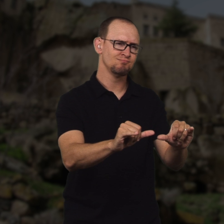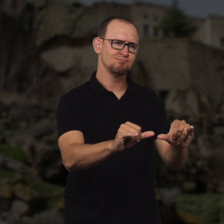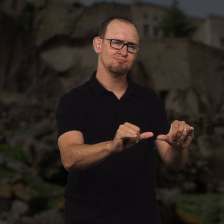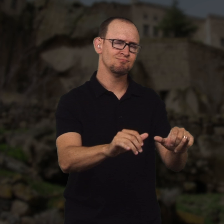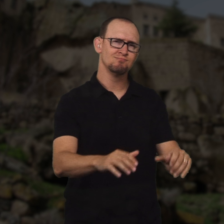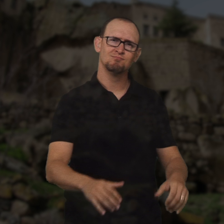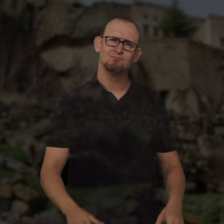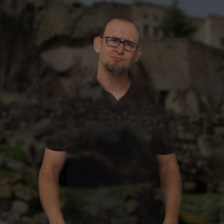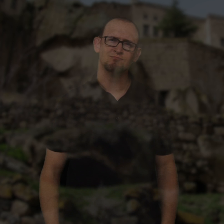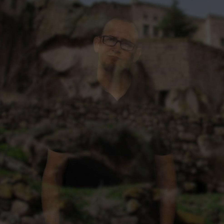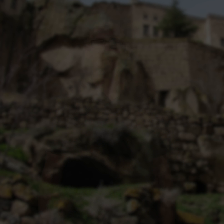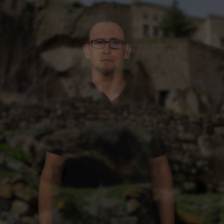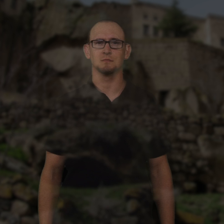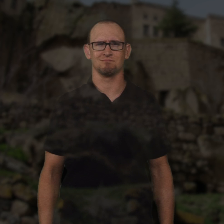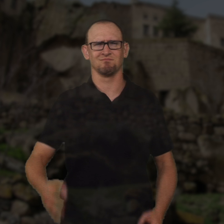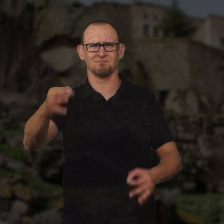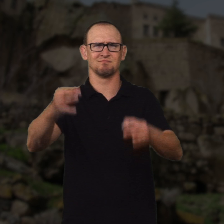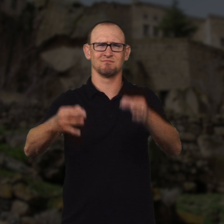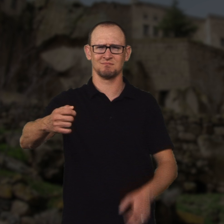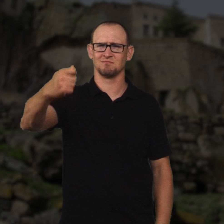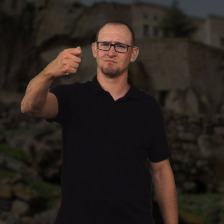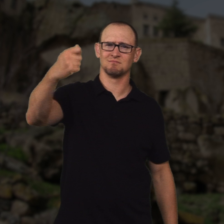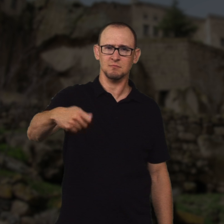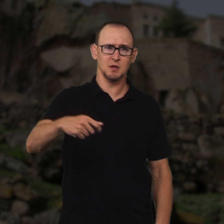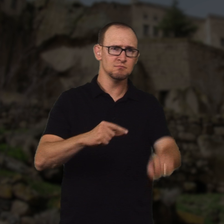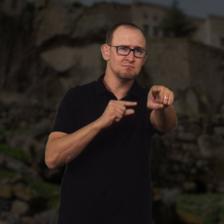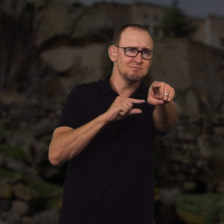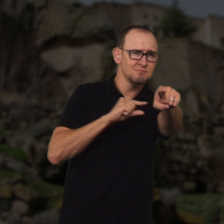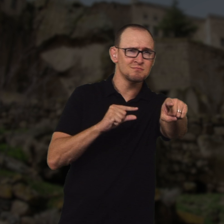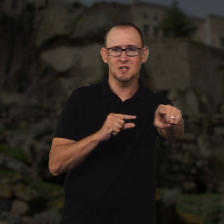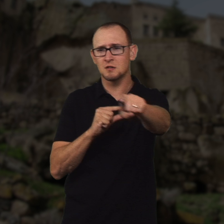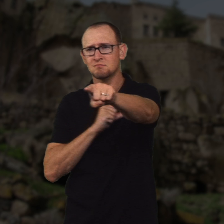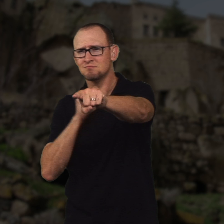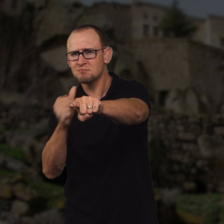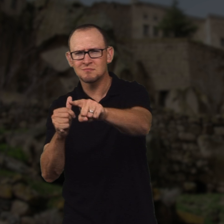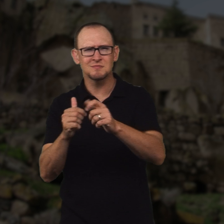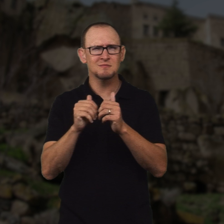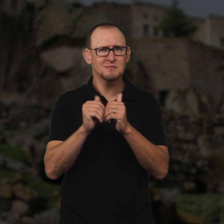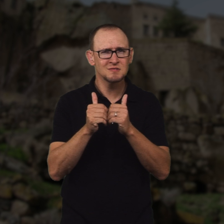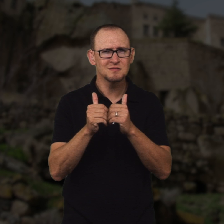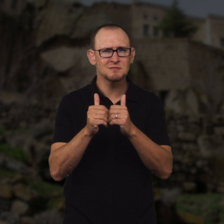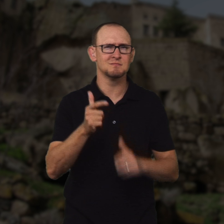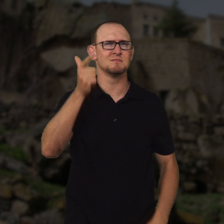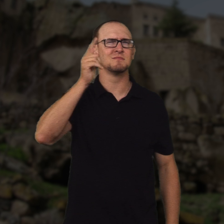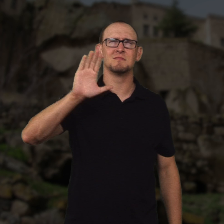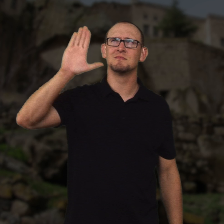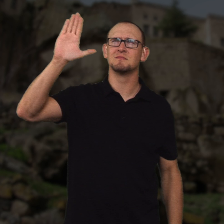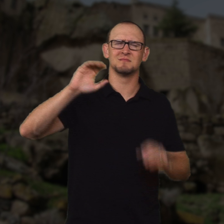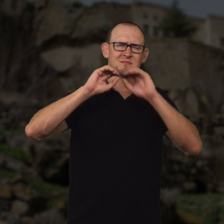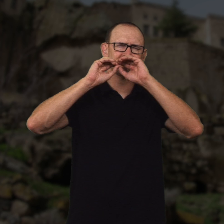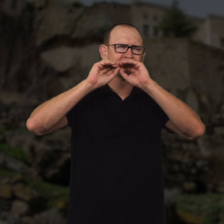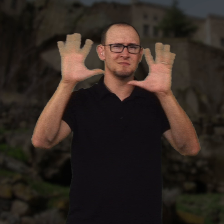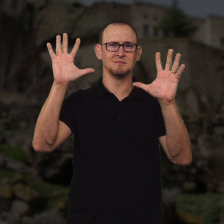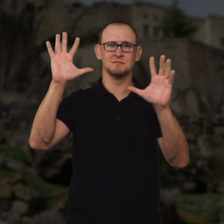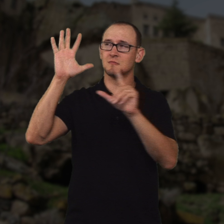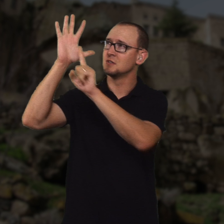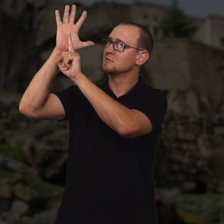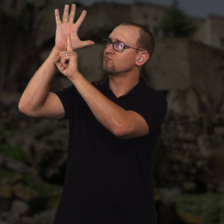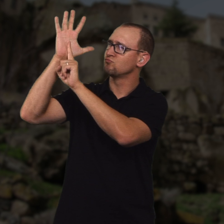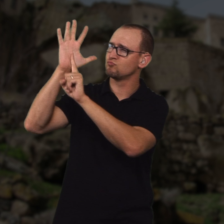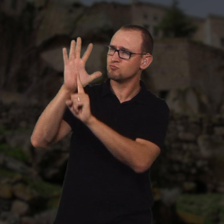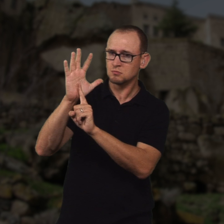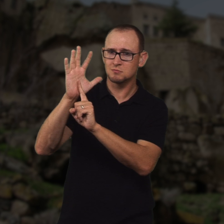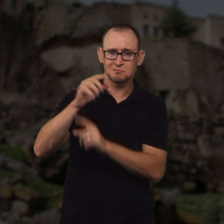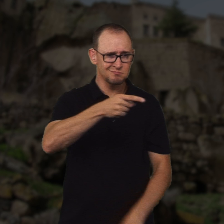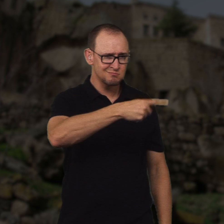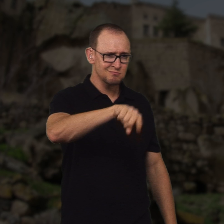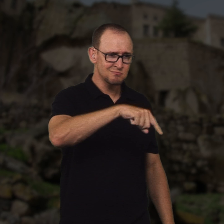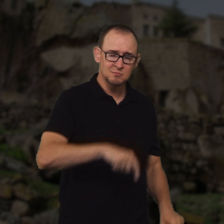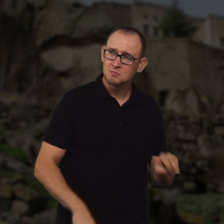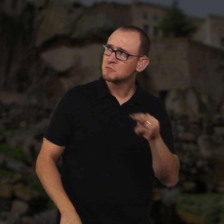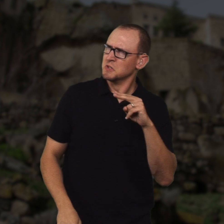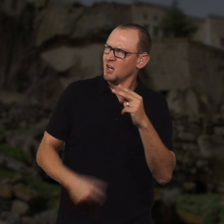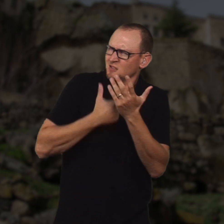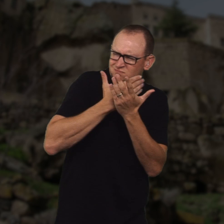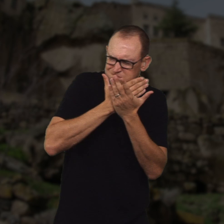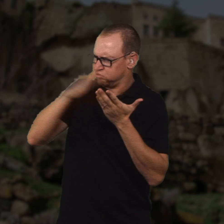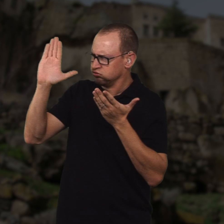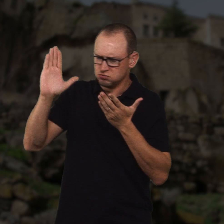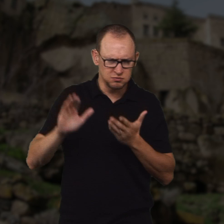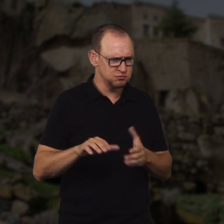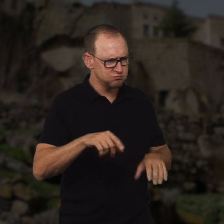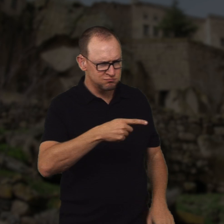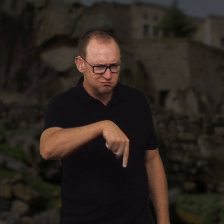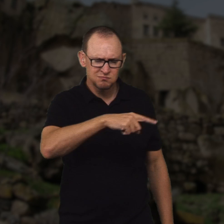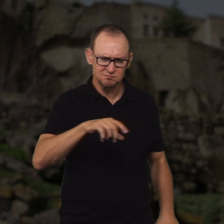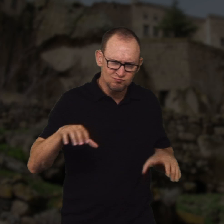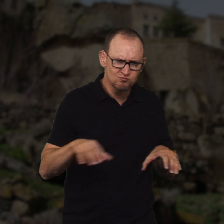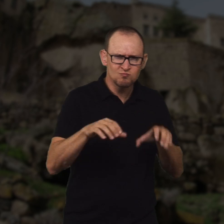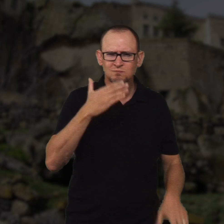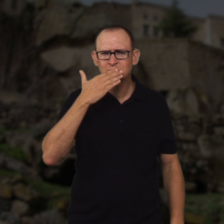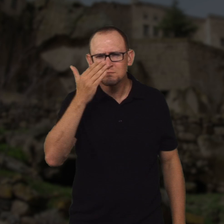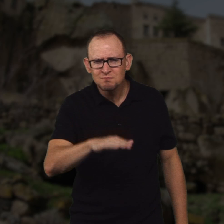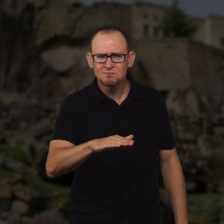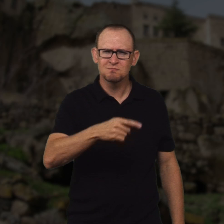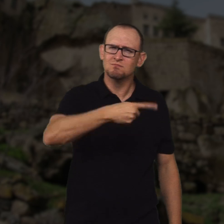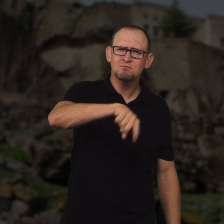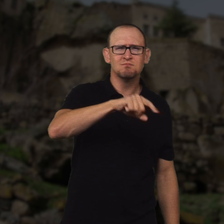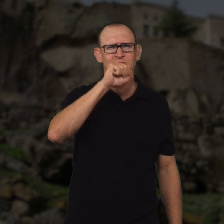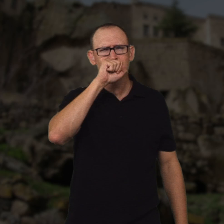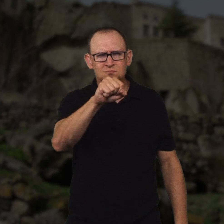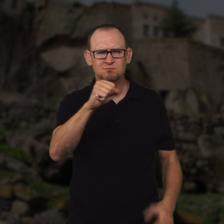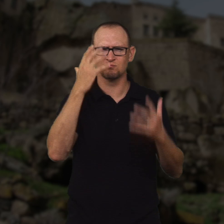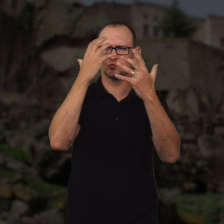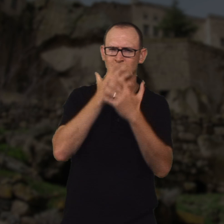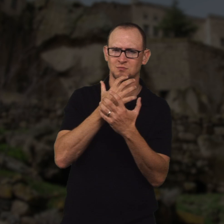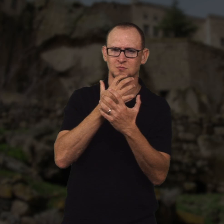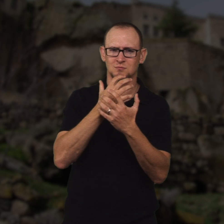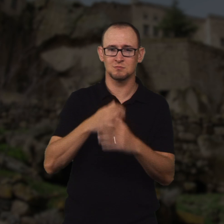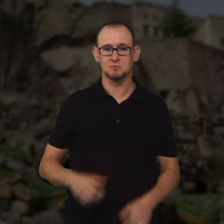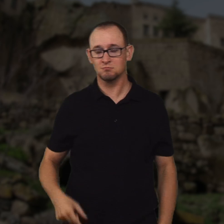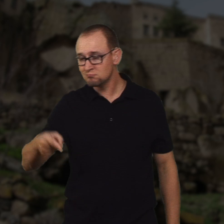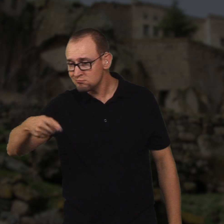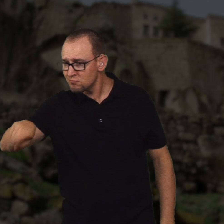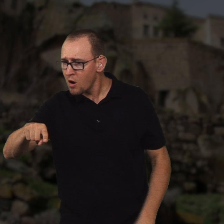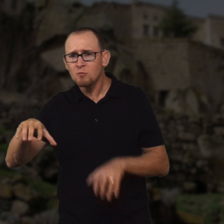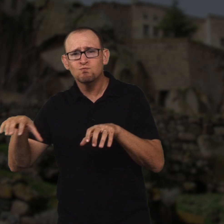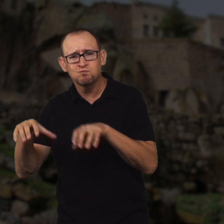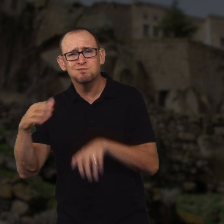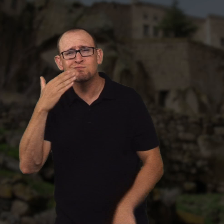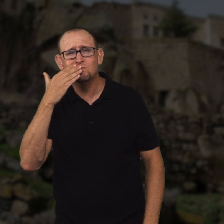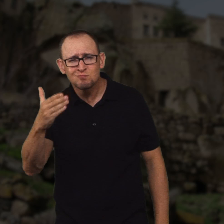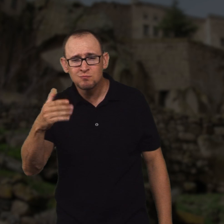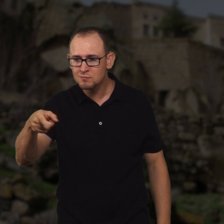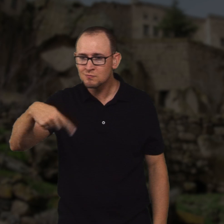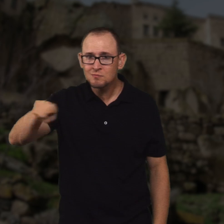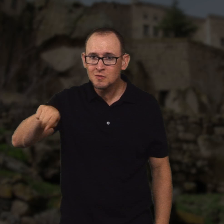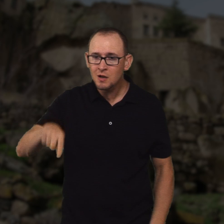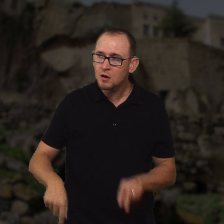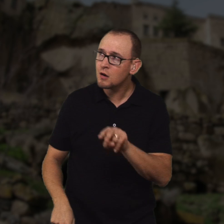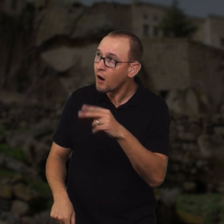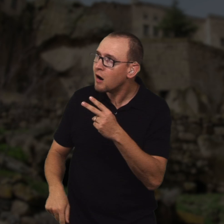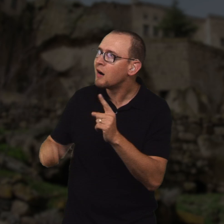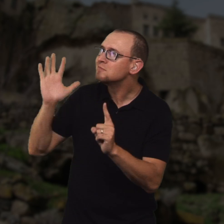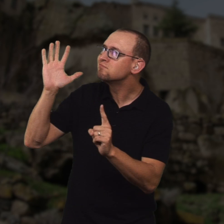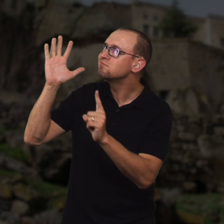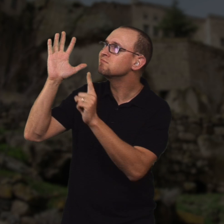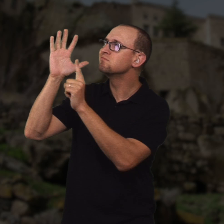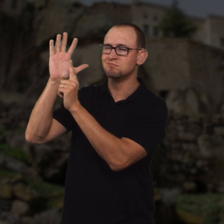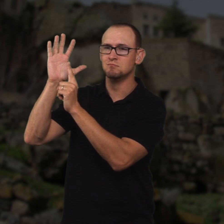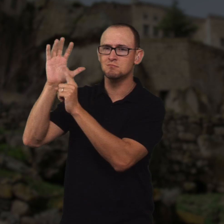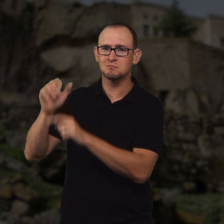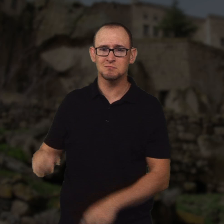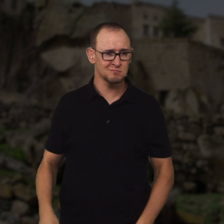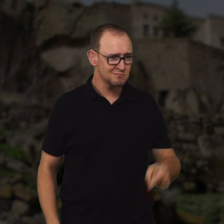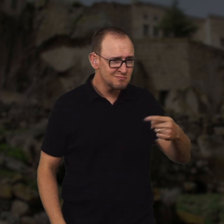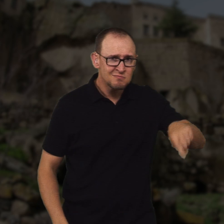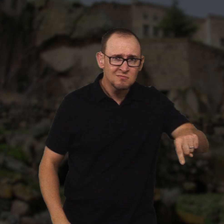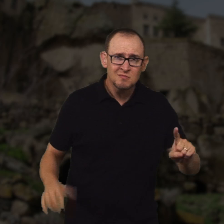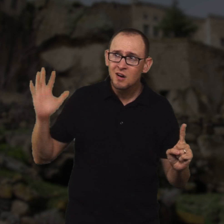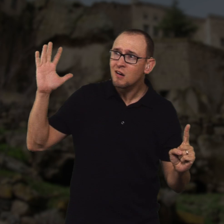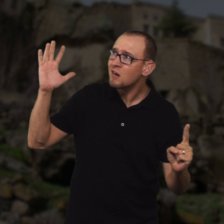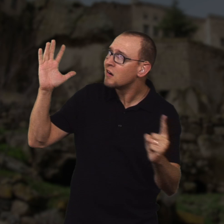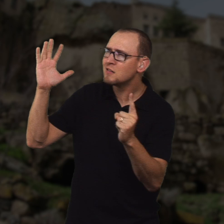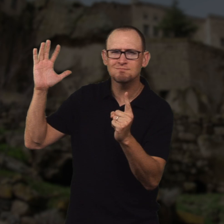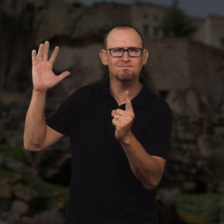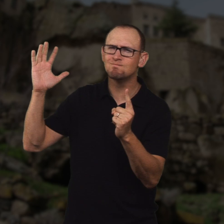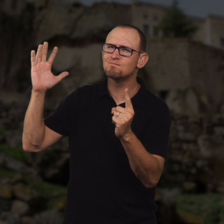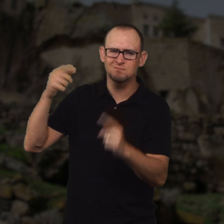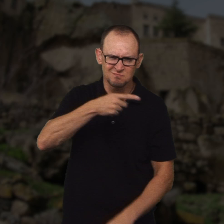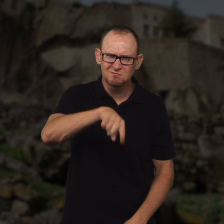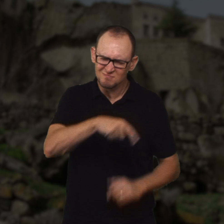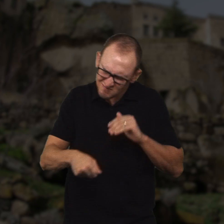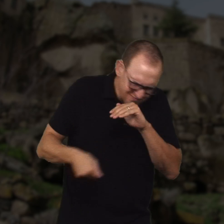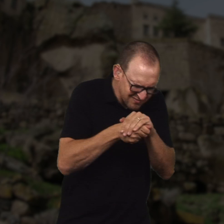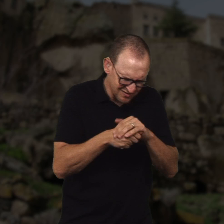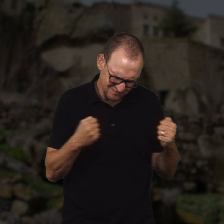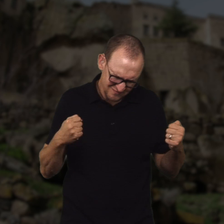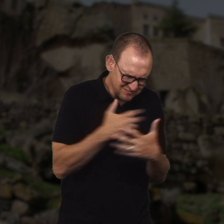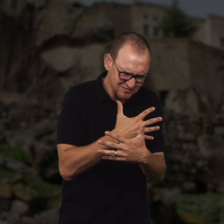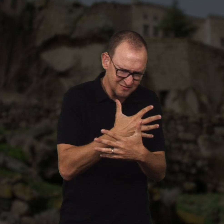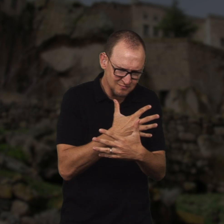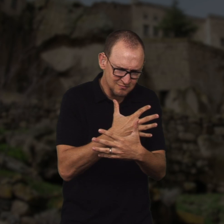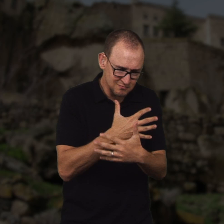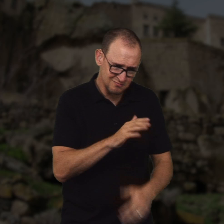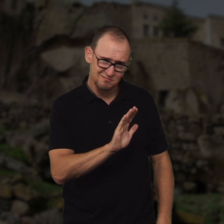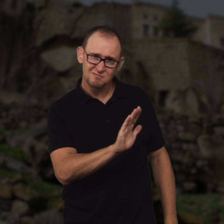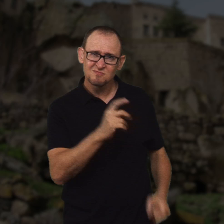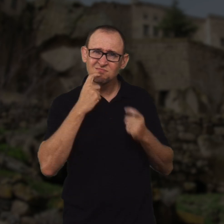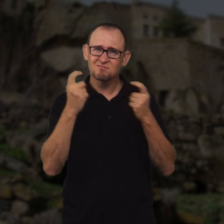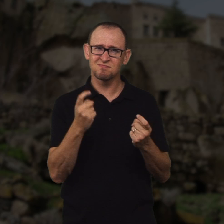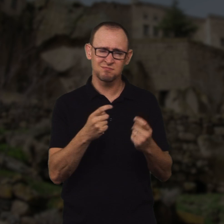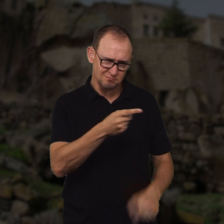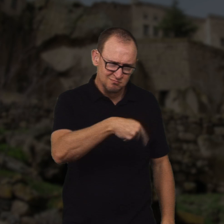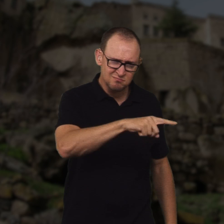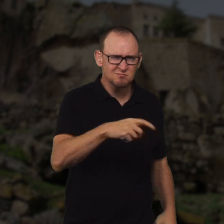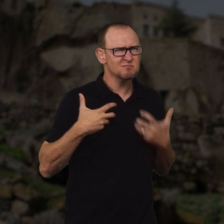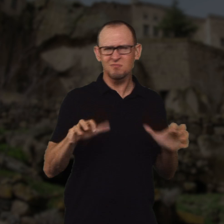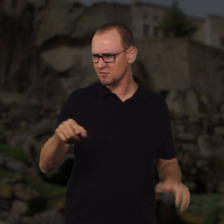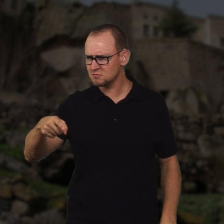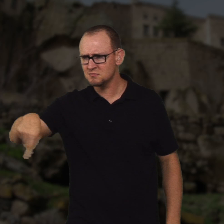And this is the verdict: The Light has come into the world, but men loved the darkness rather than the Light because their deeds were evil.